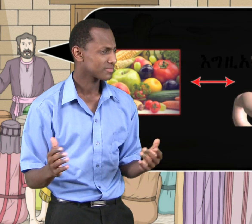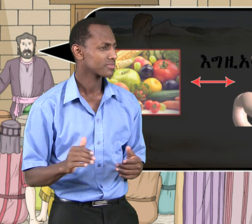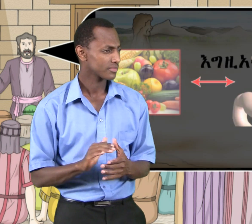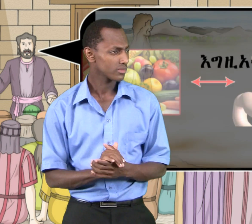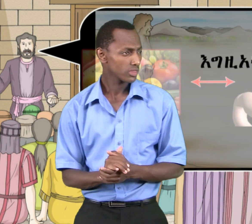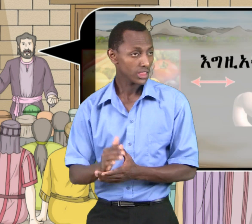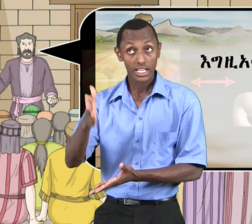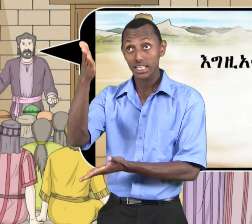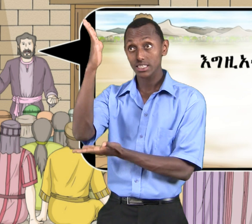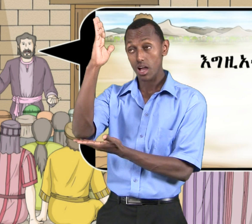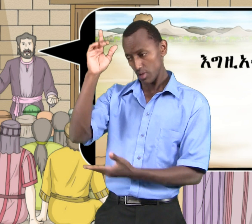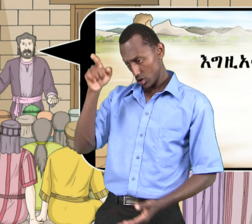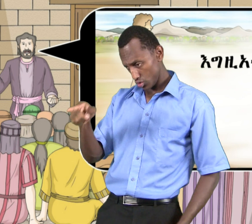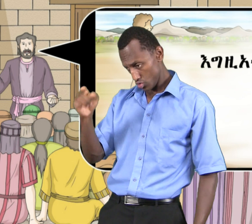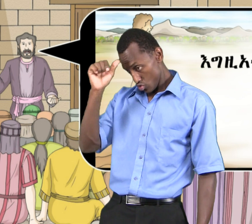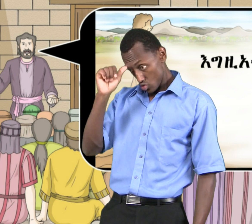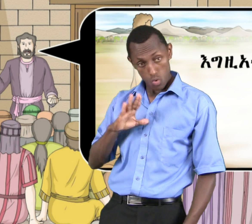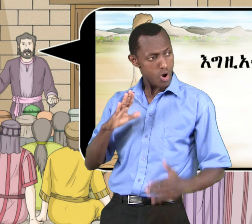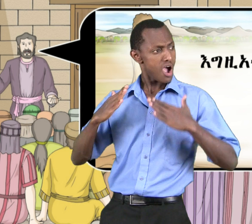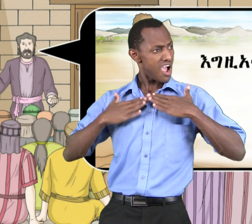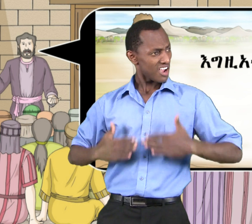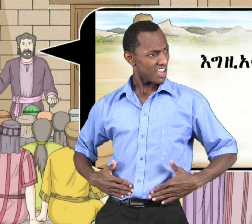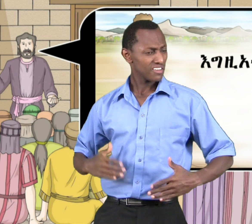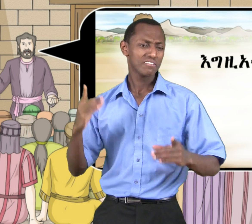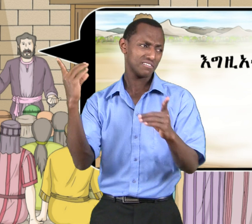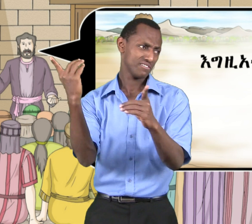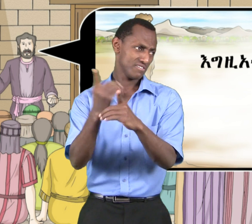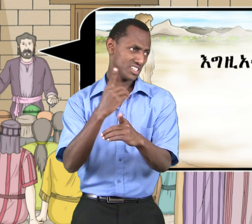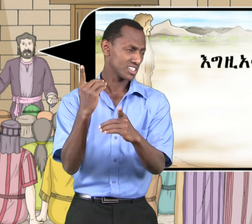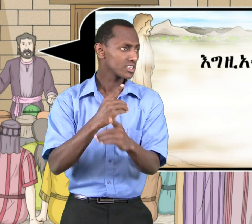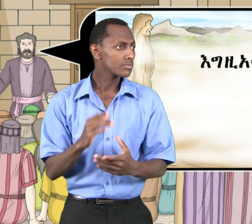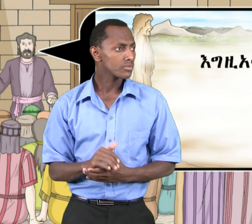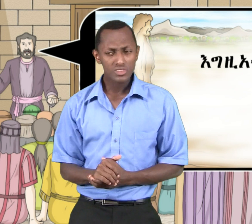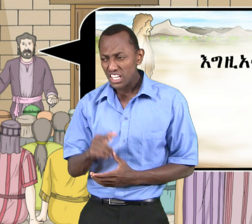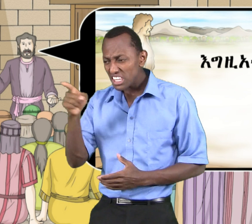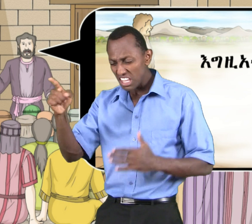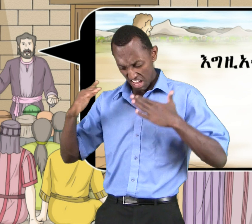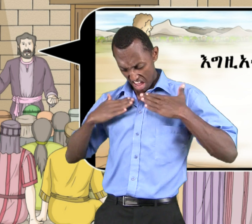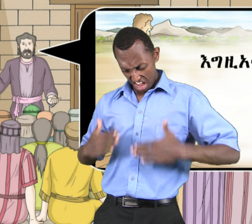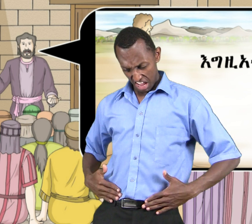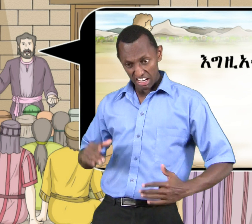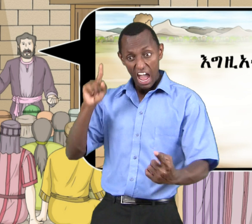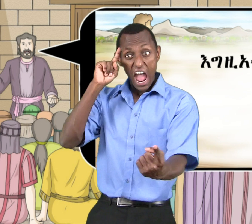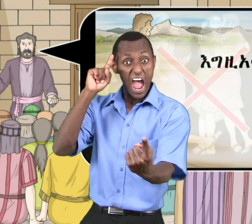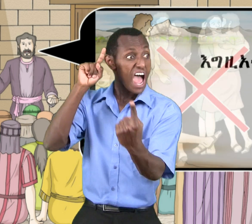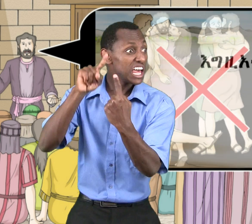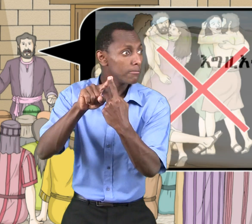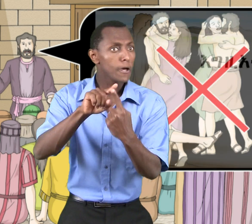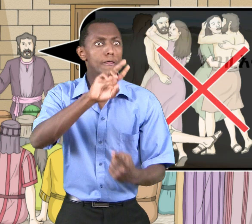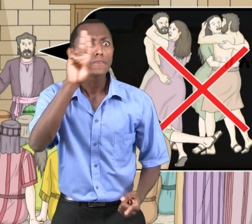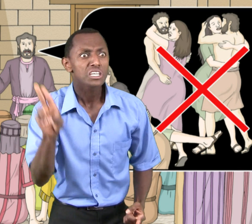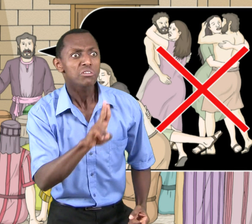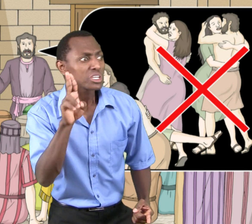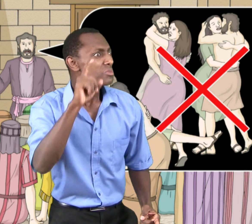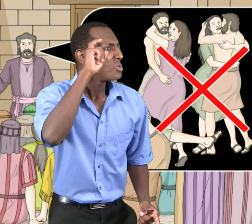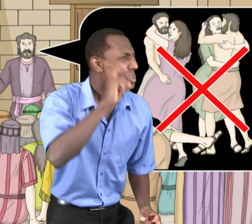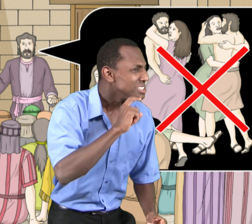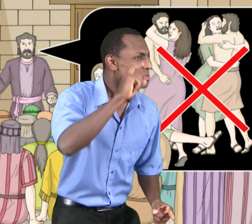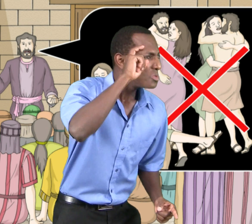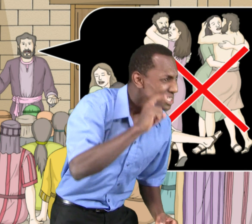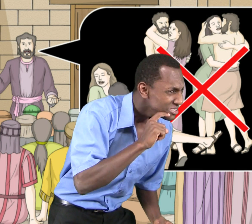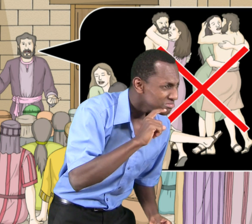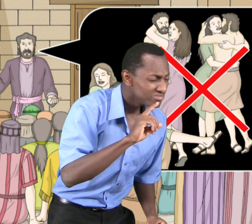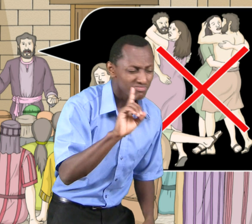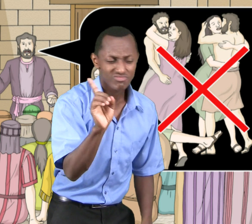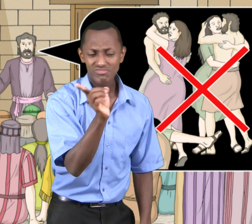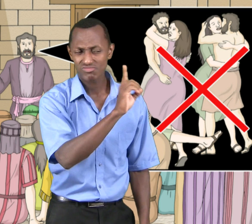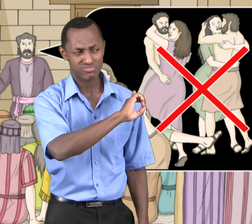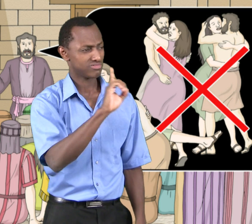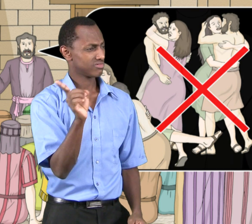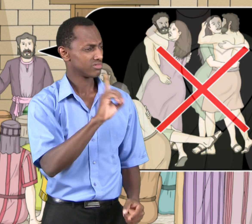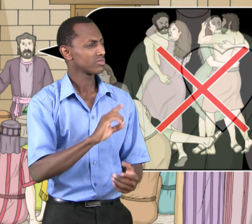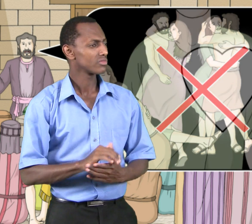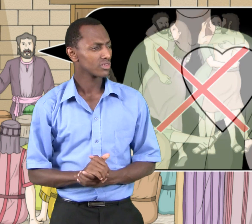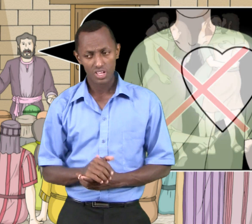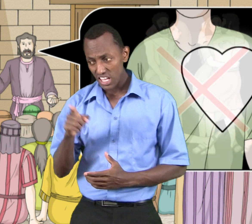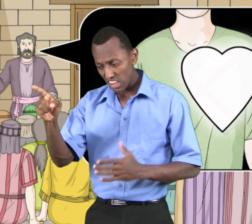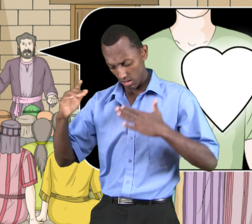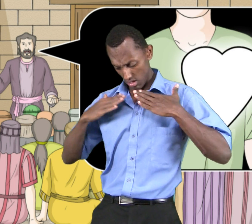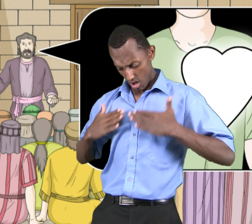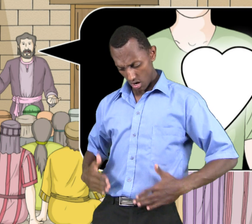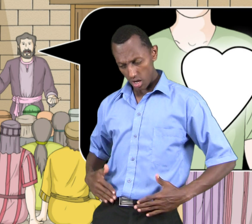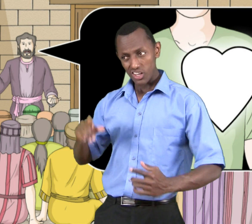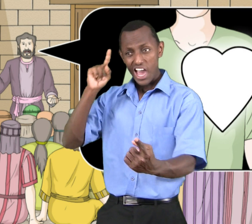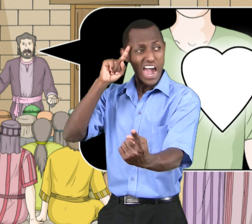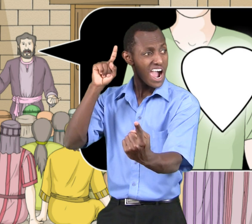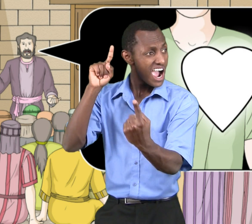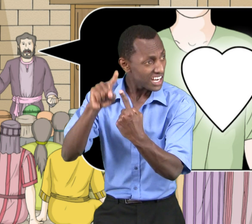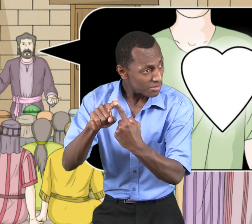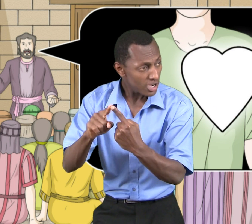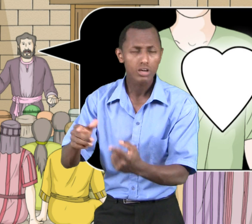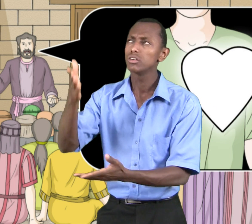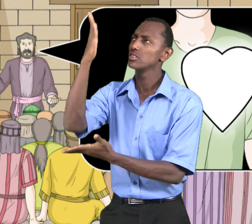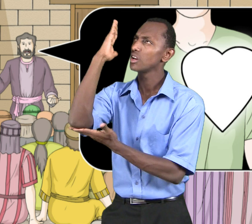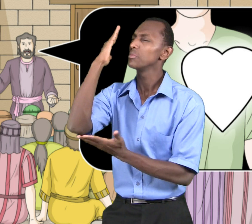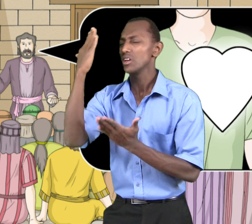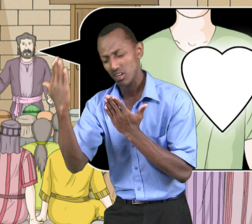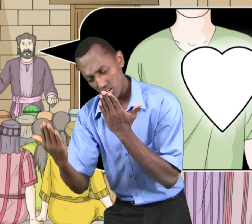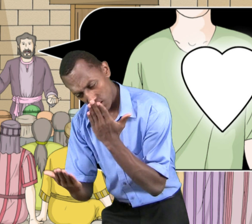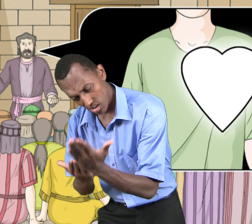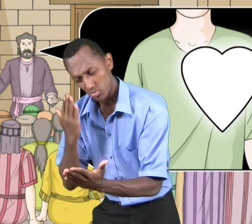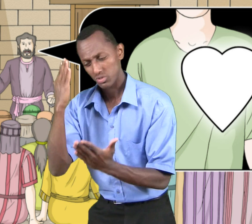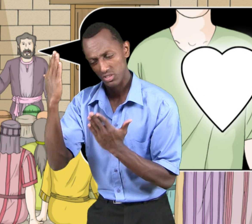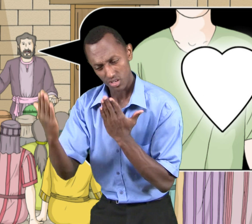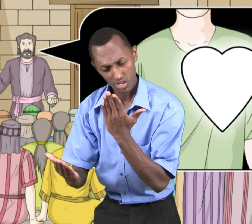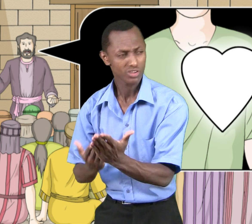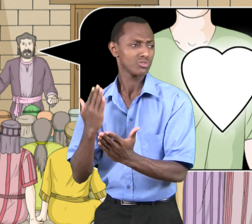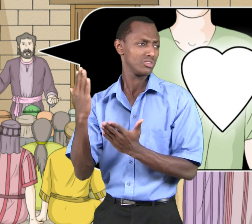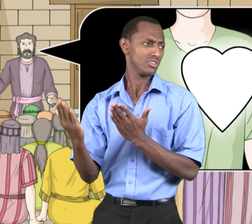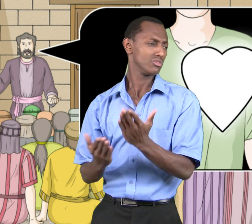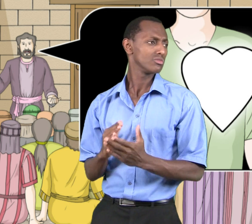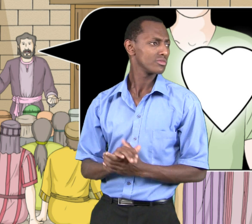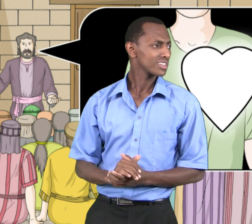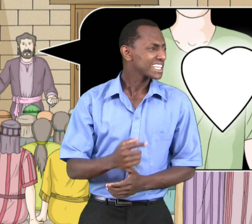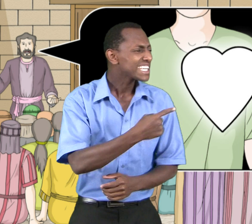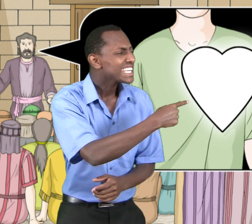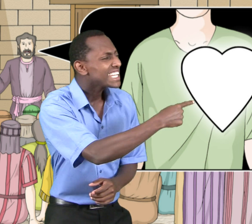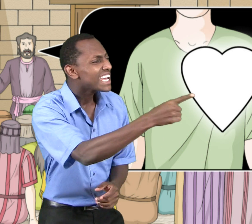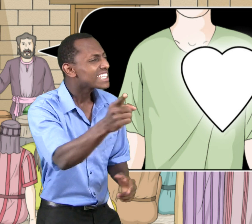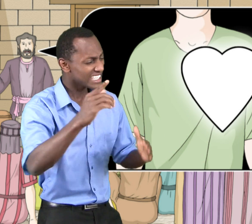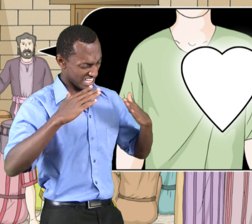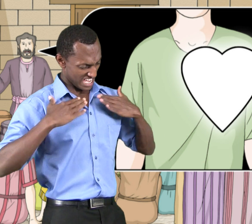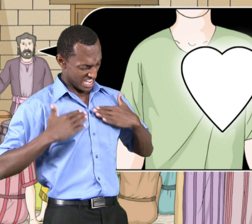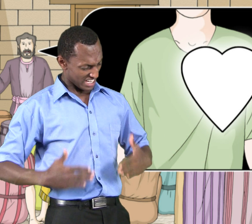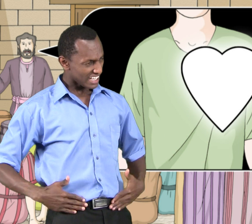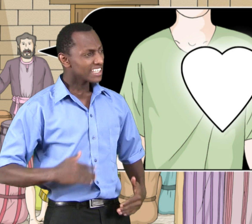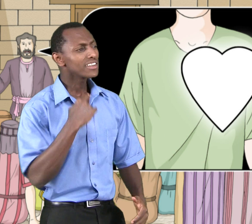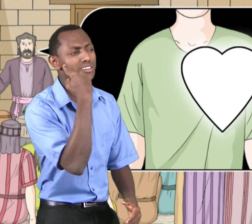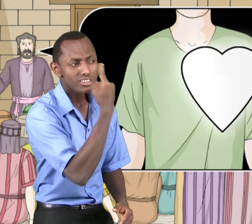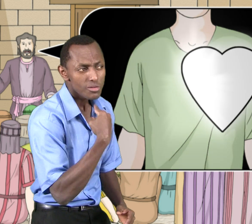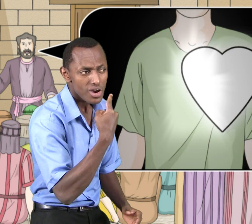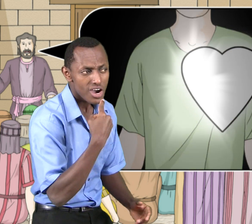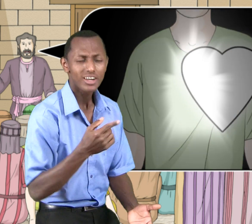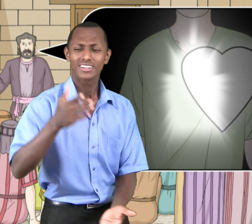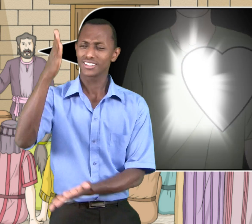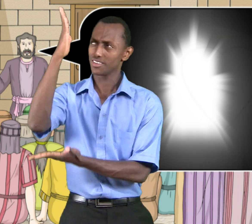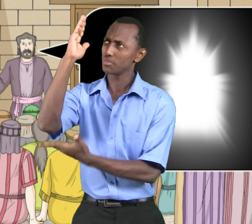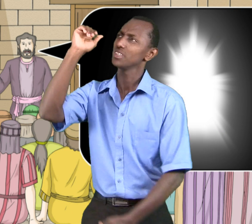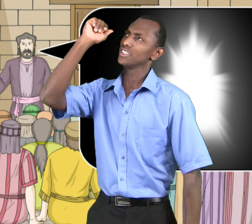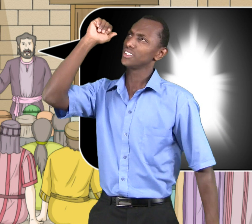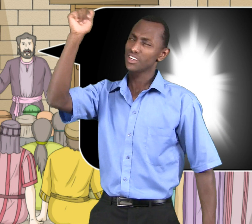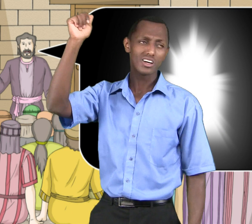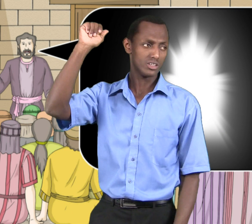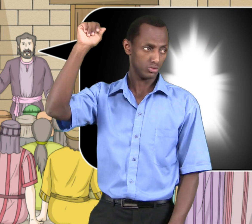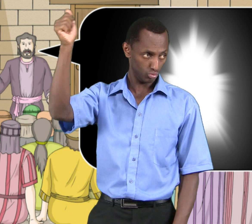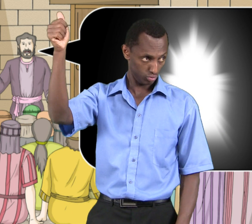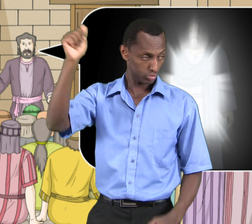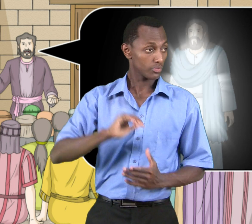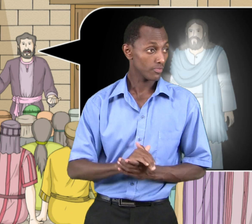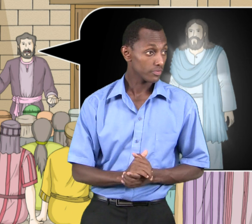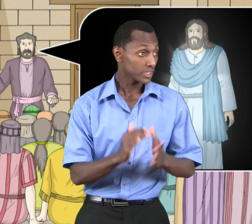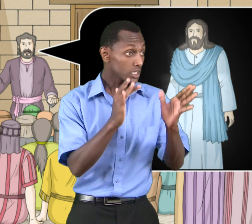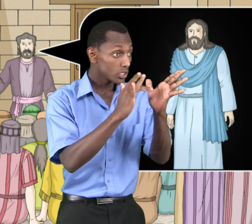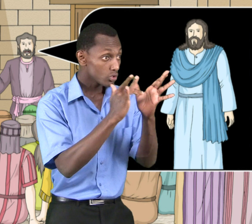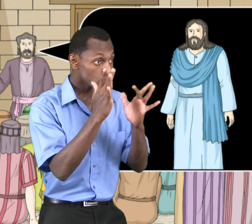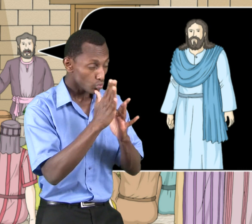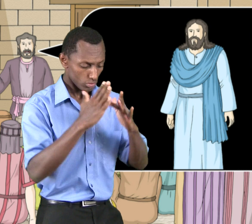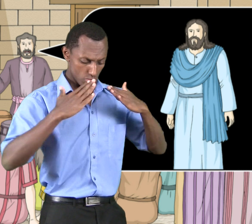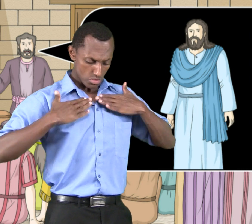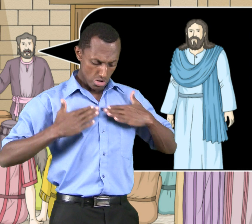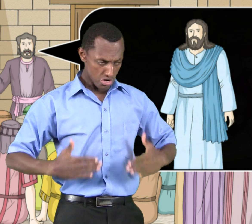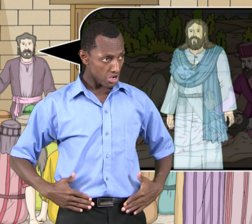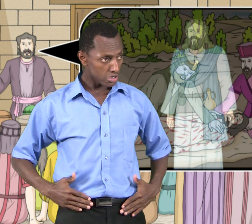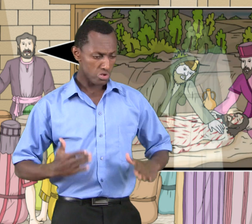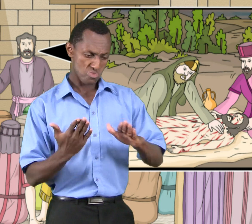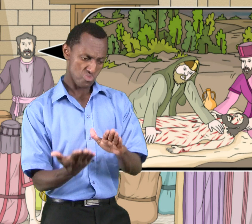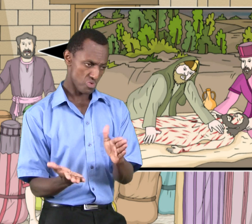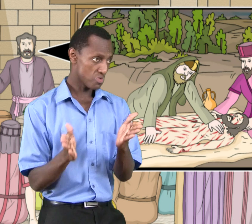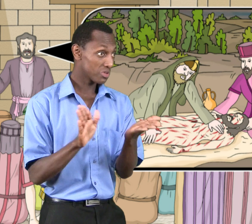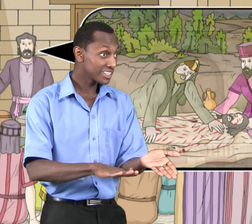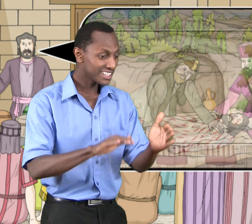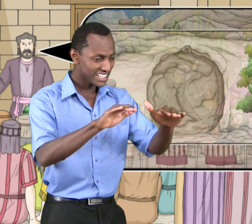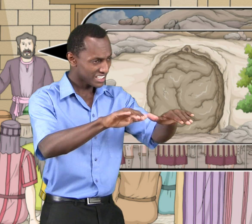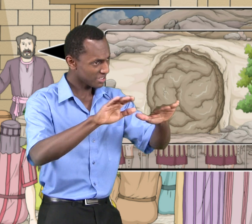The body is not intended for sexual immorality, but for the Lord, and the Lord for the body.